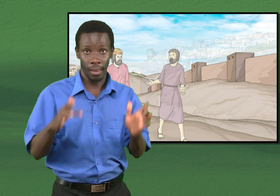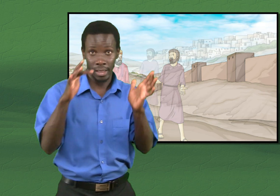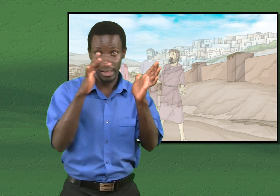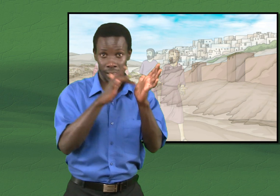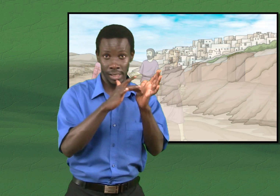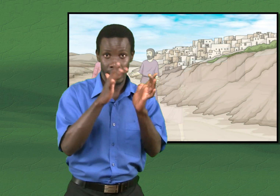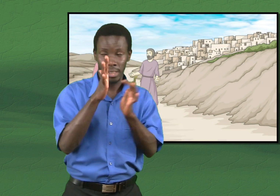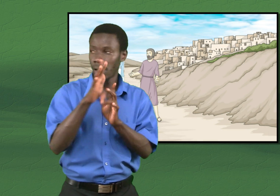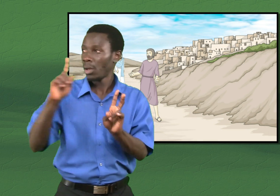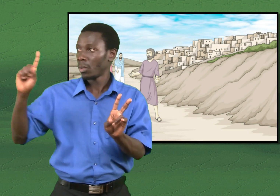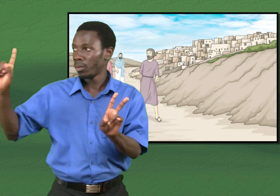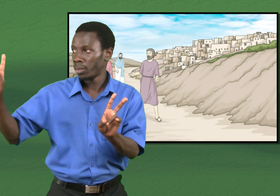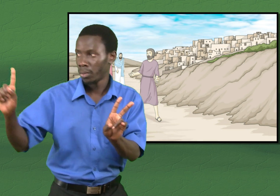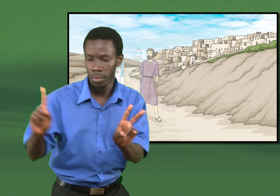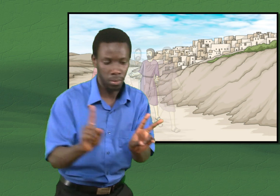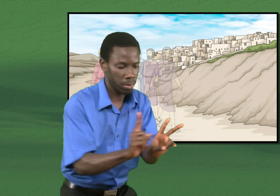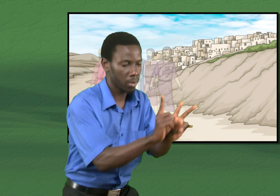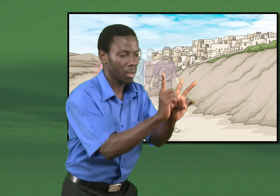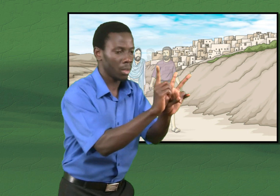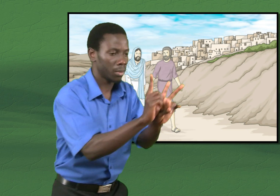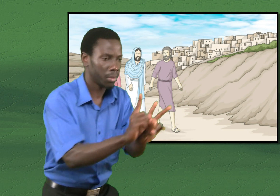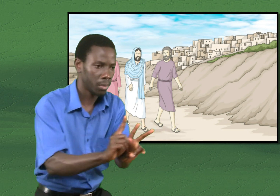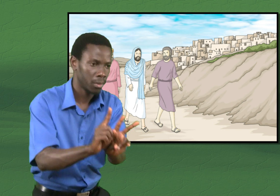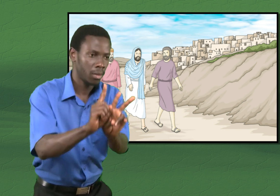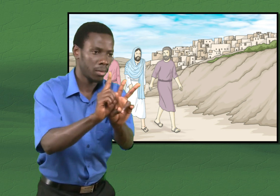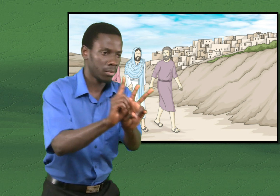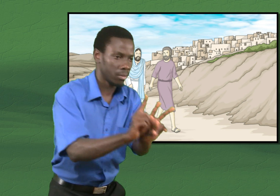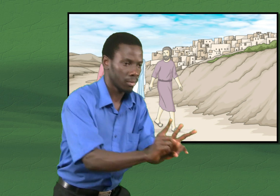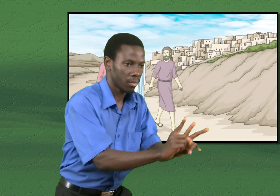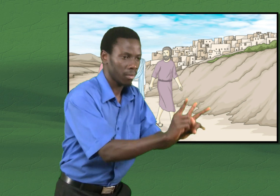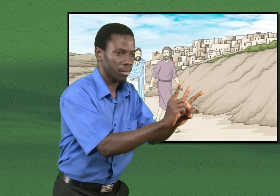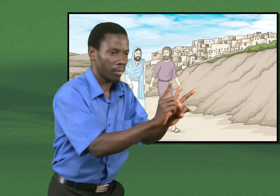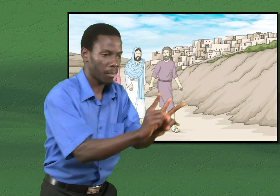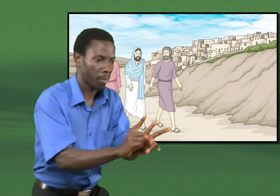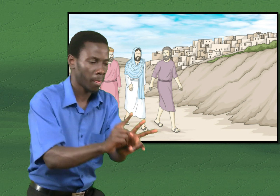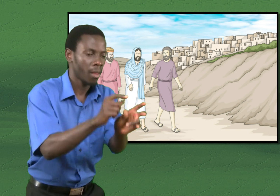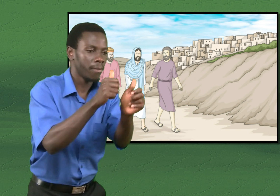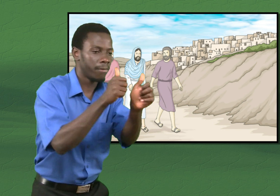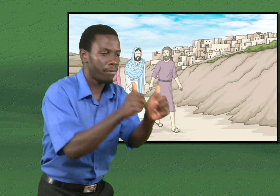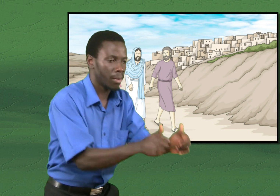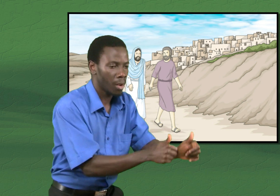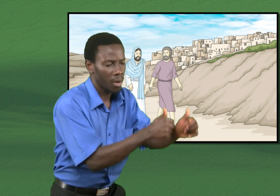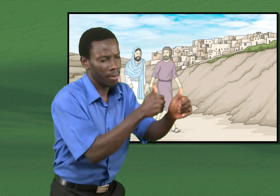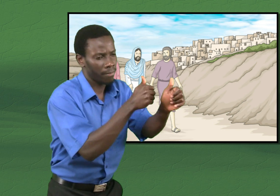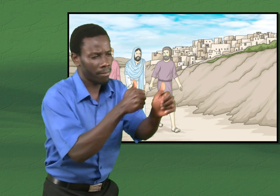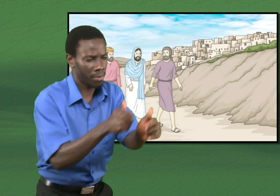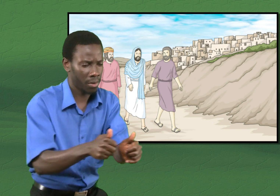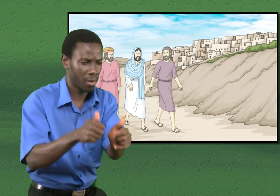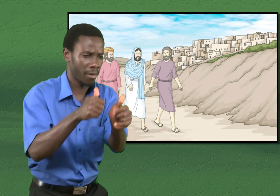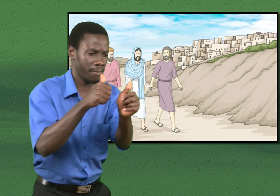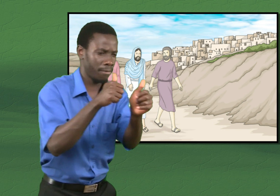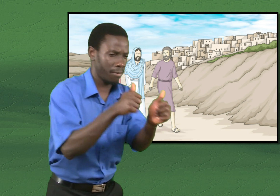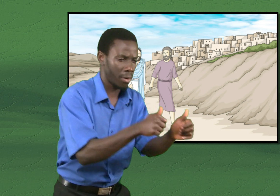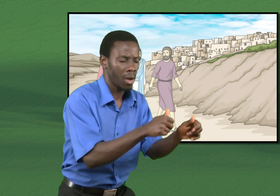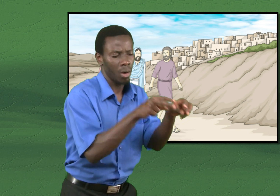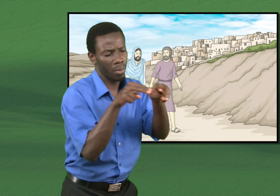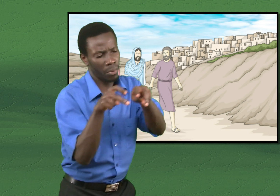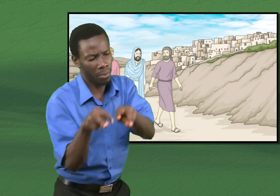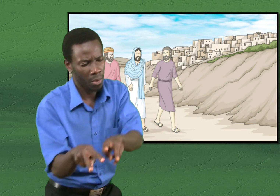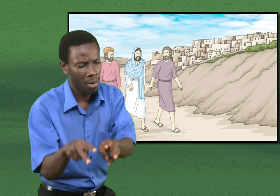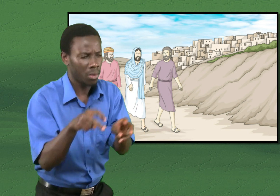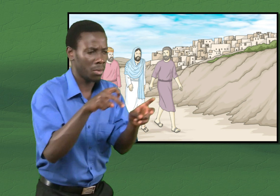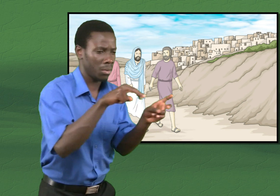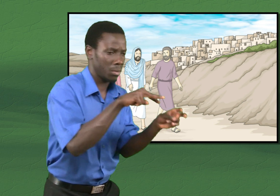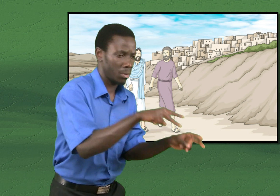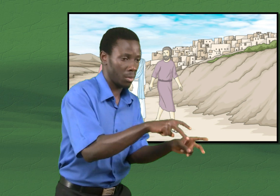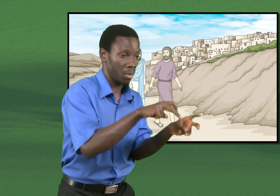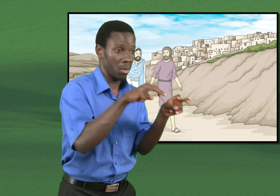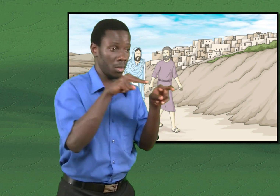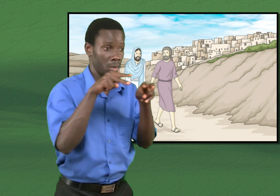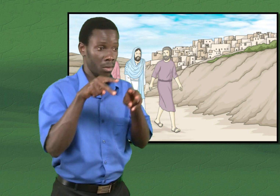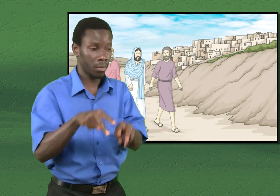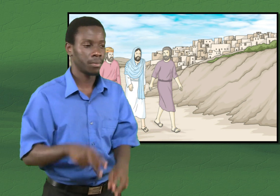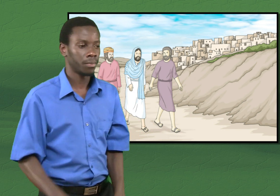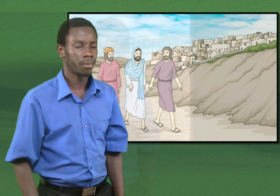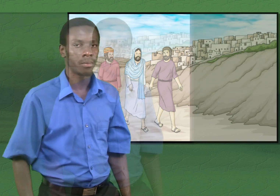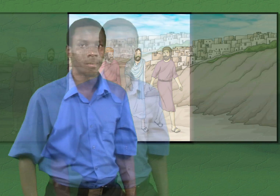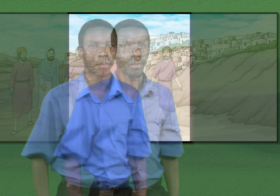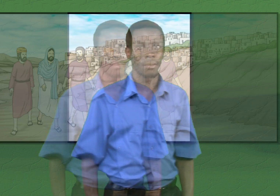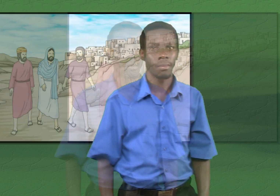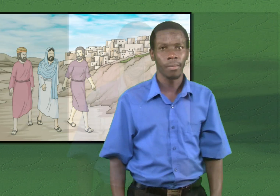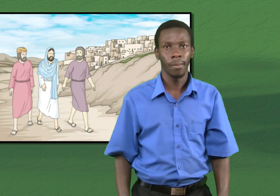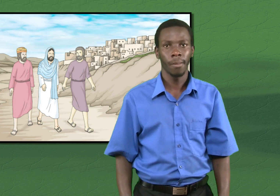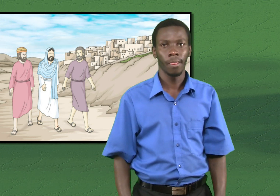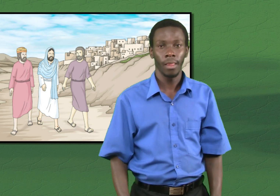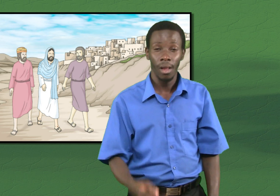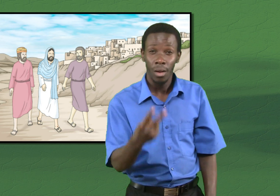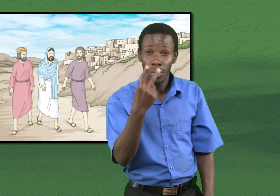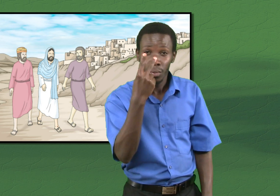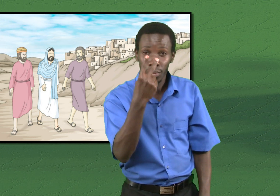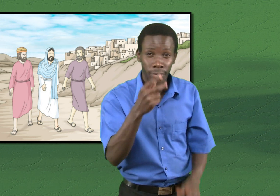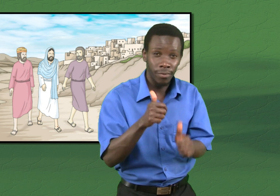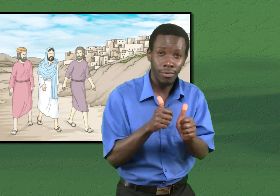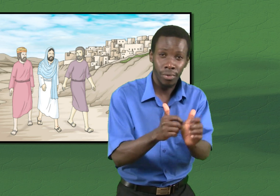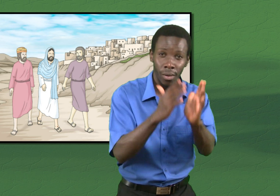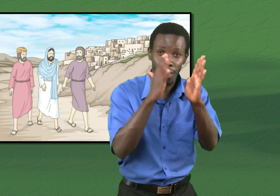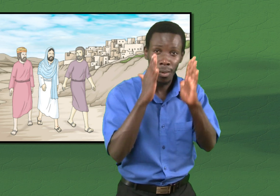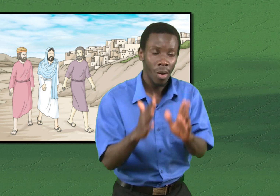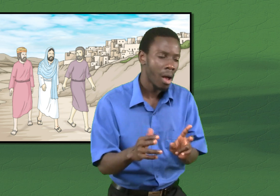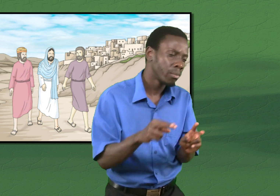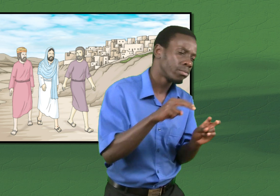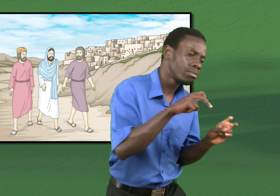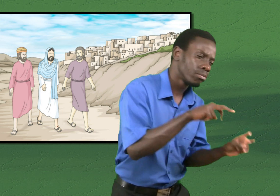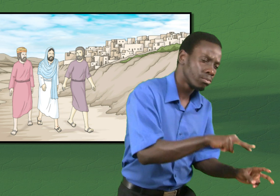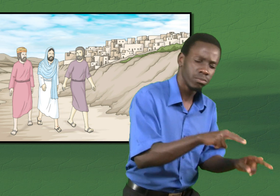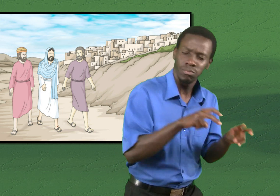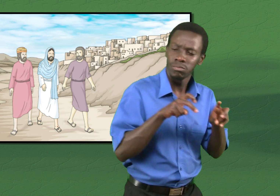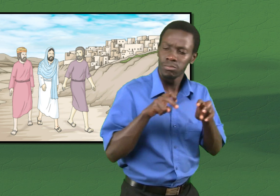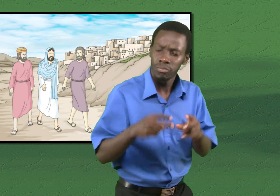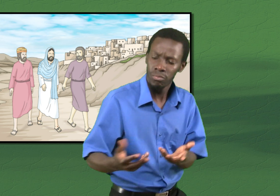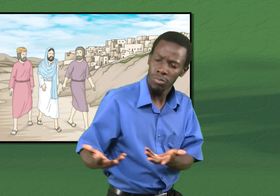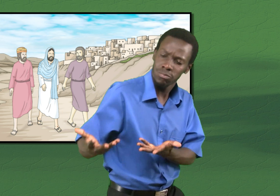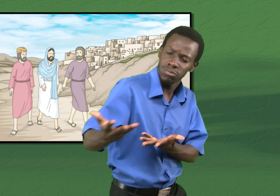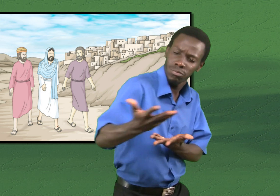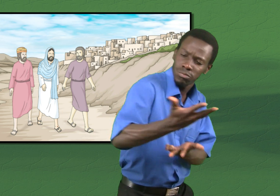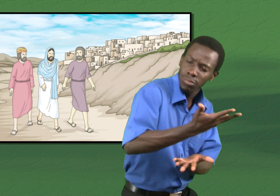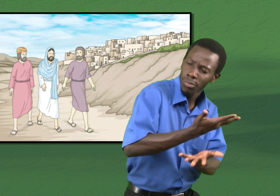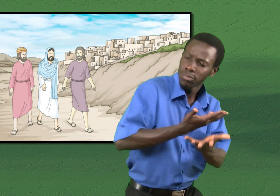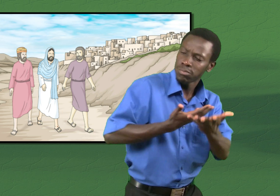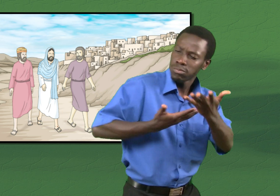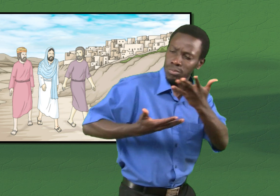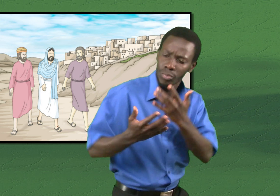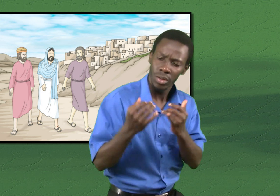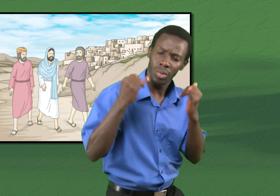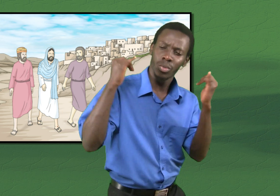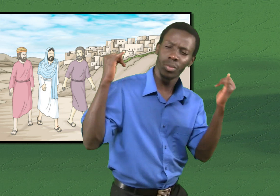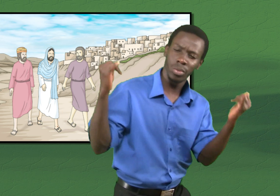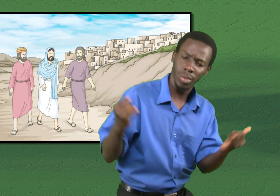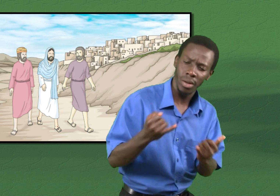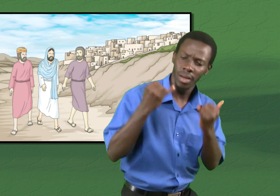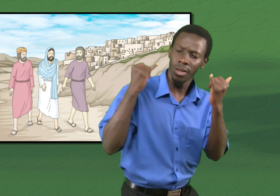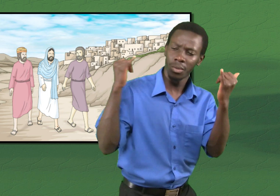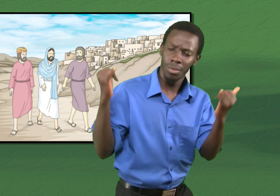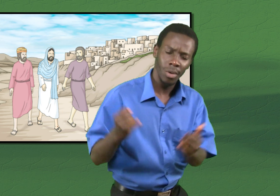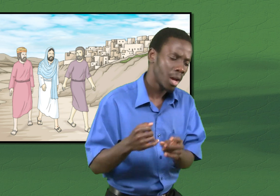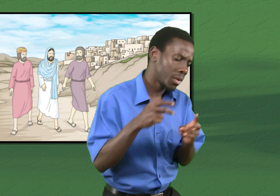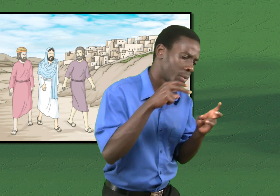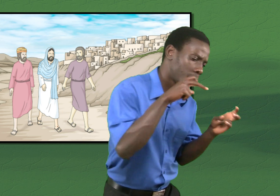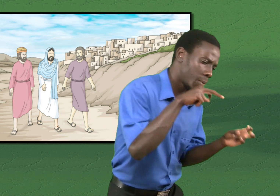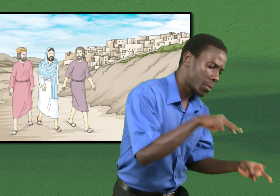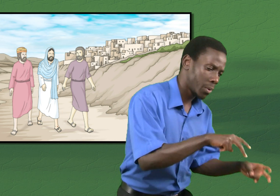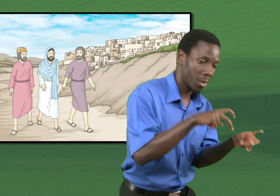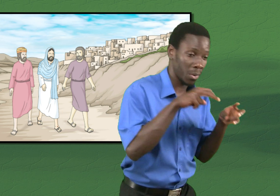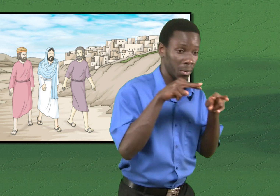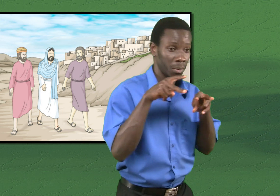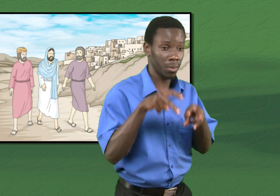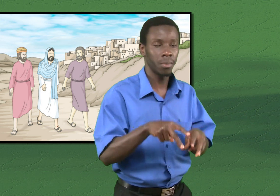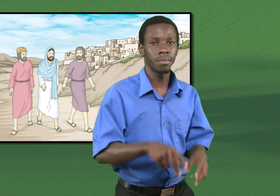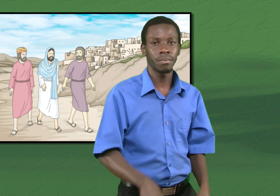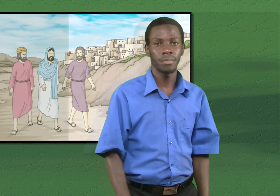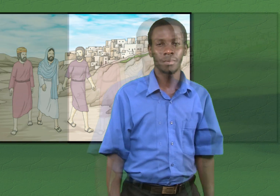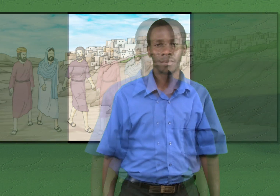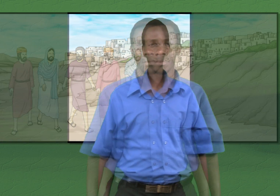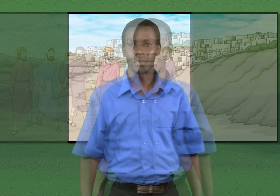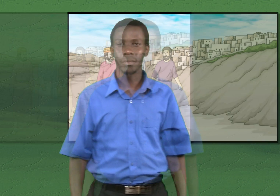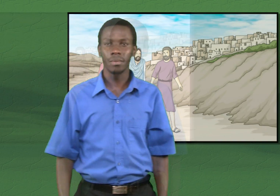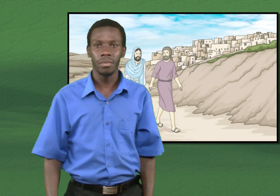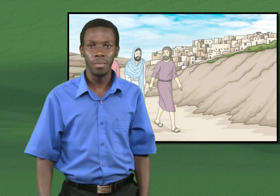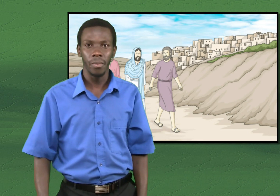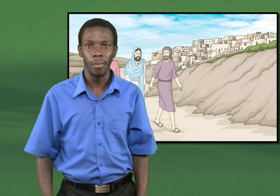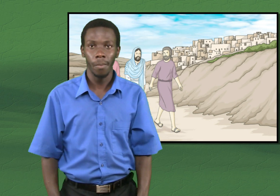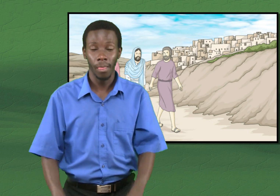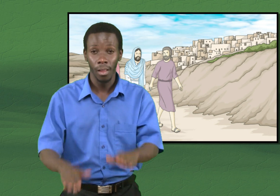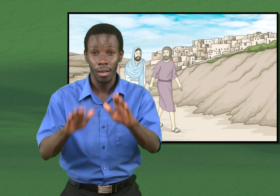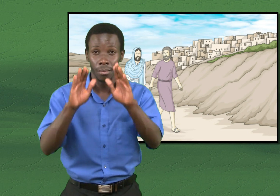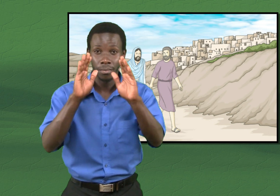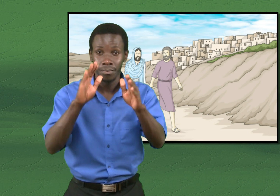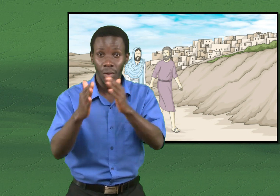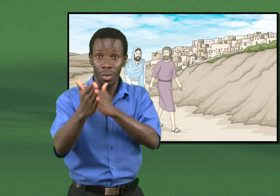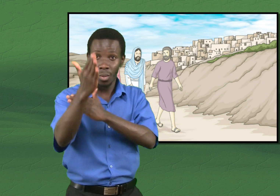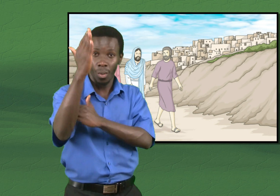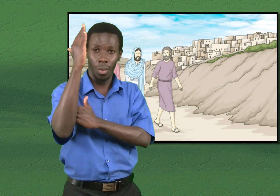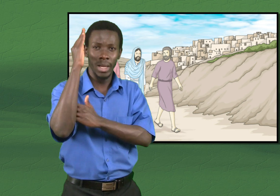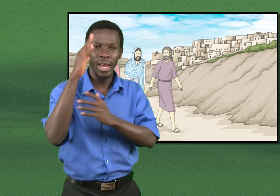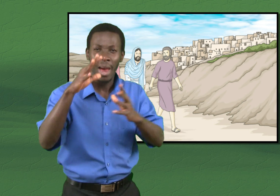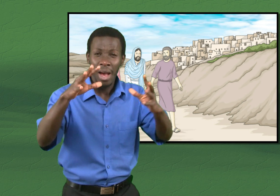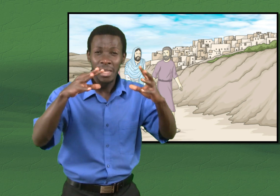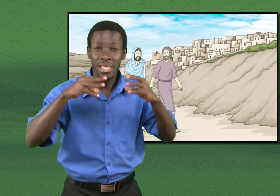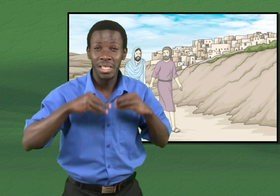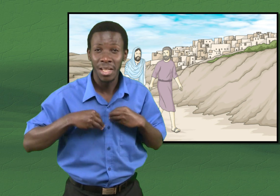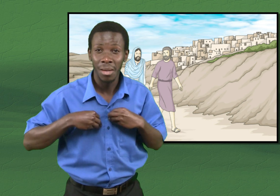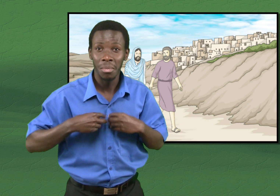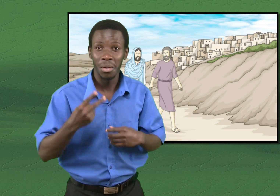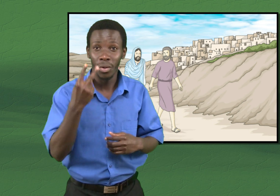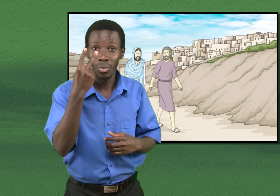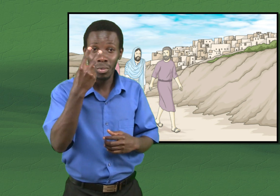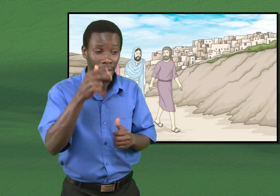And as they talked and deliberated, Jesus Himself came up and walked along with them.